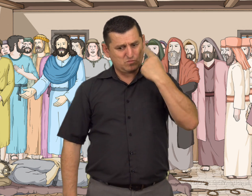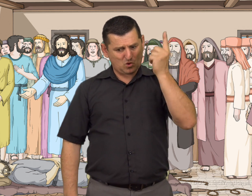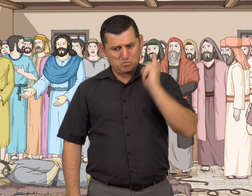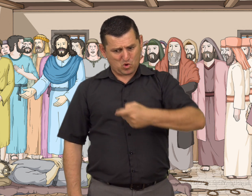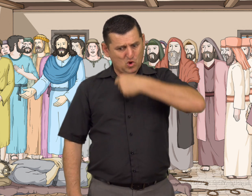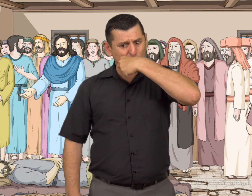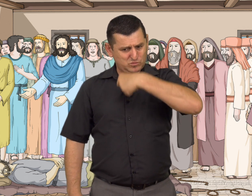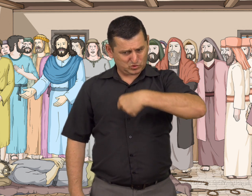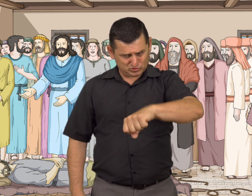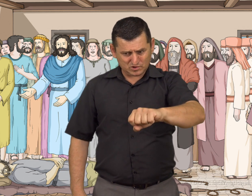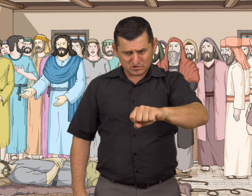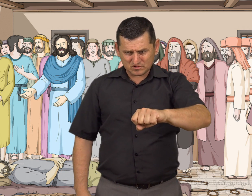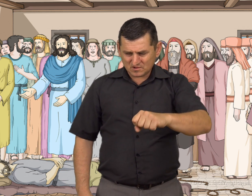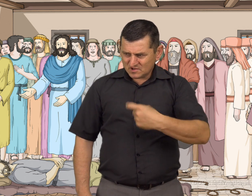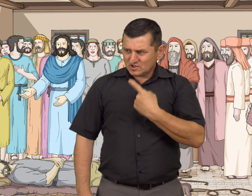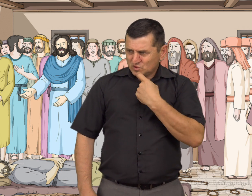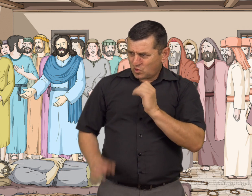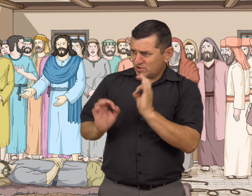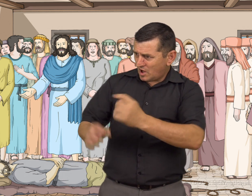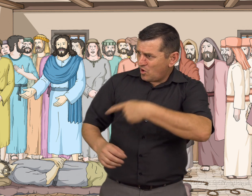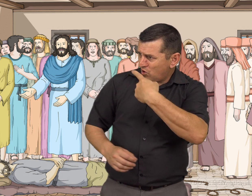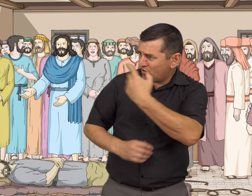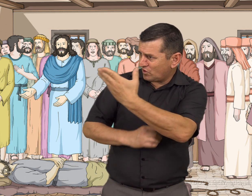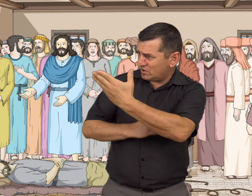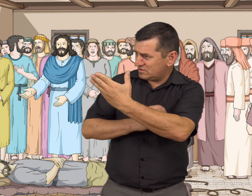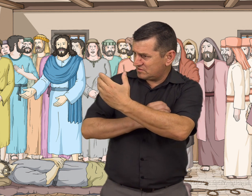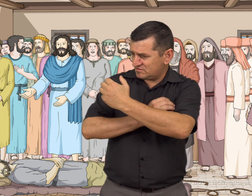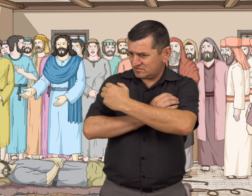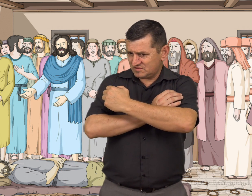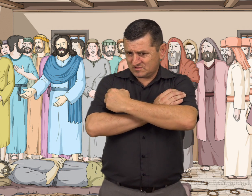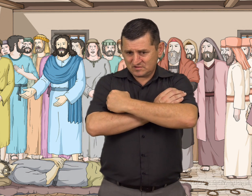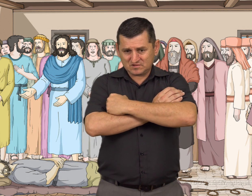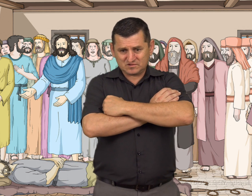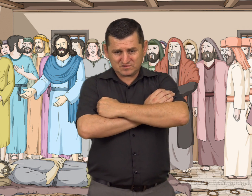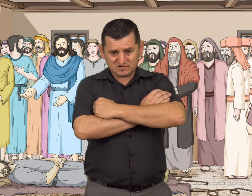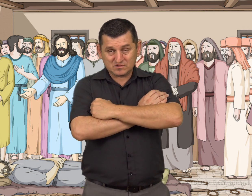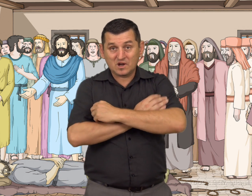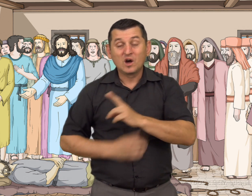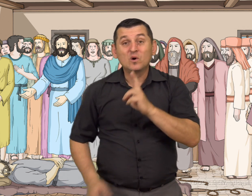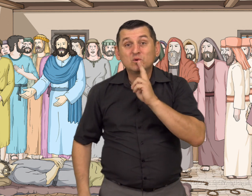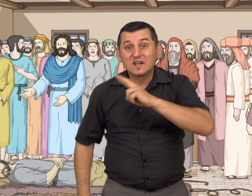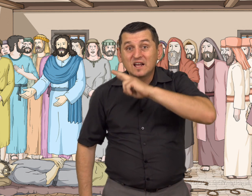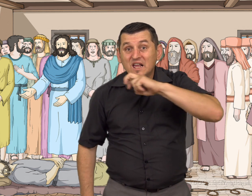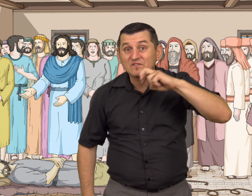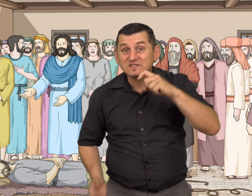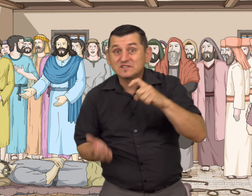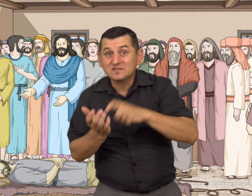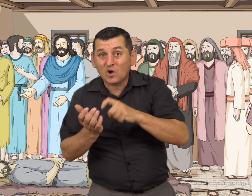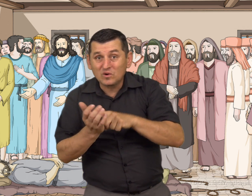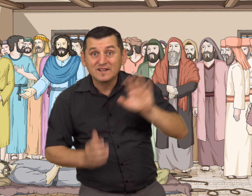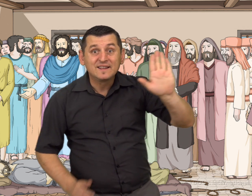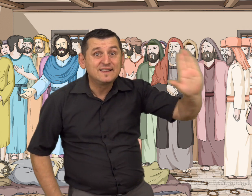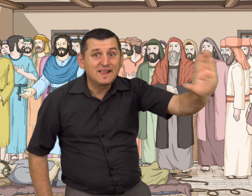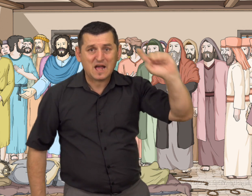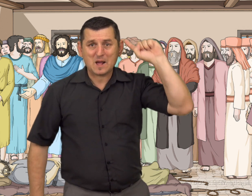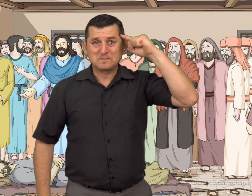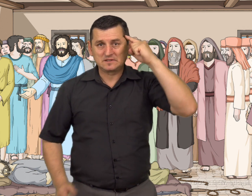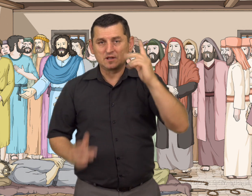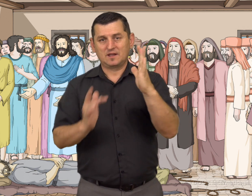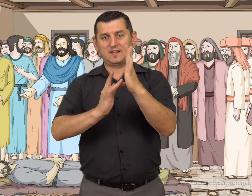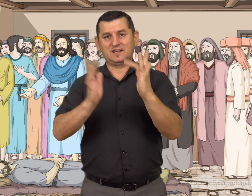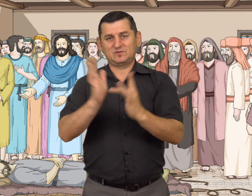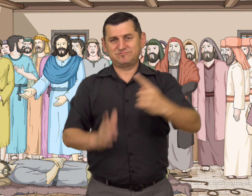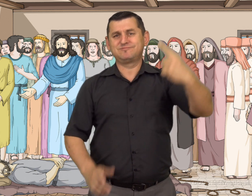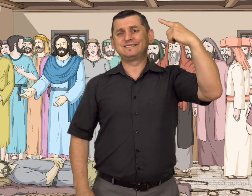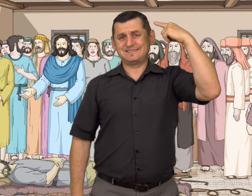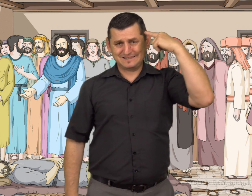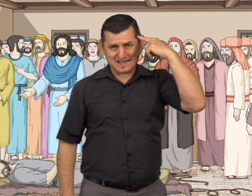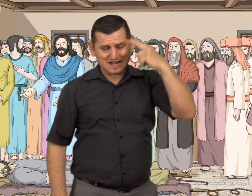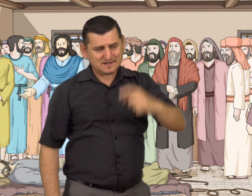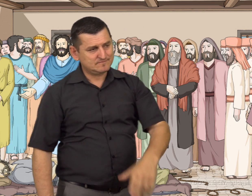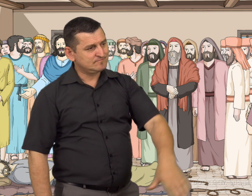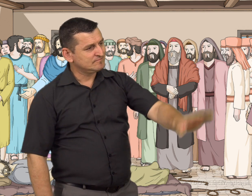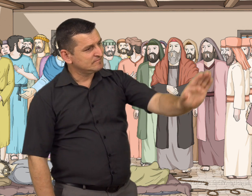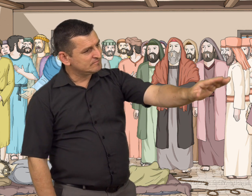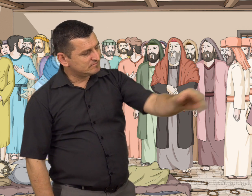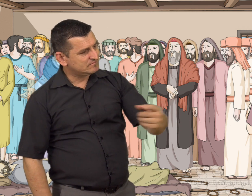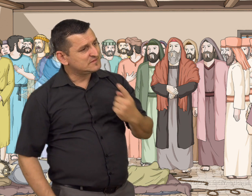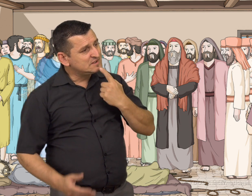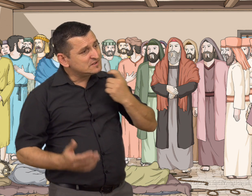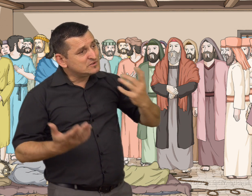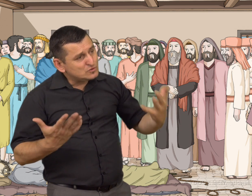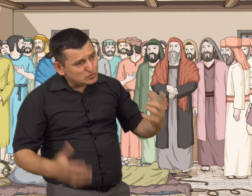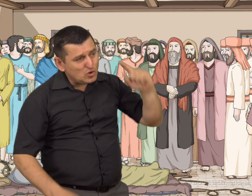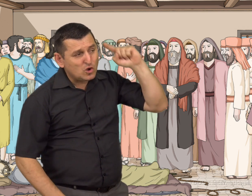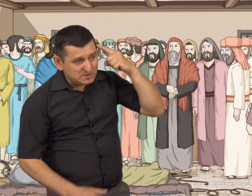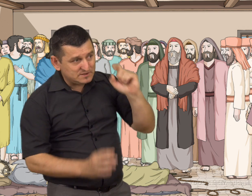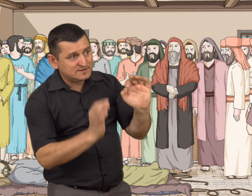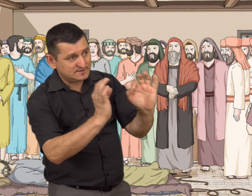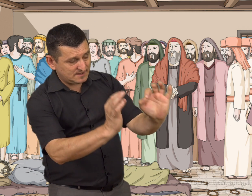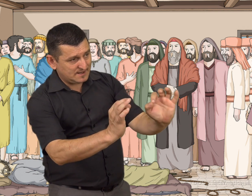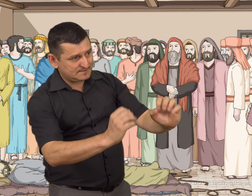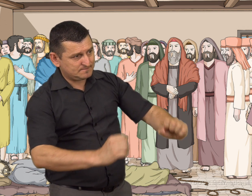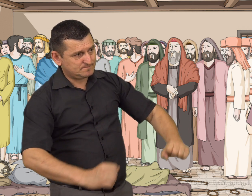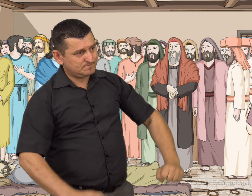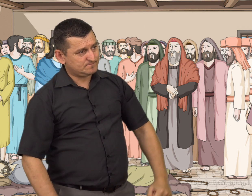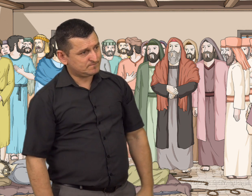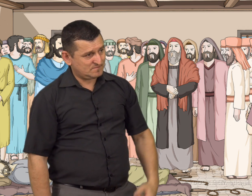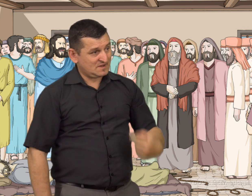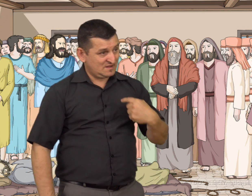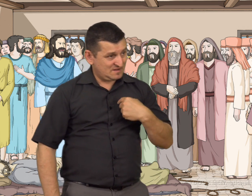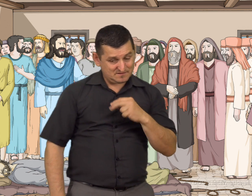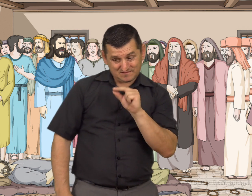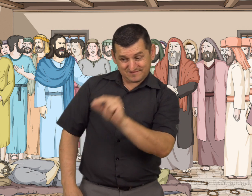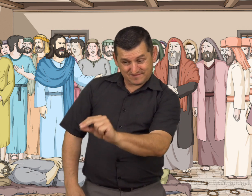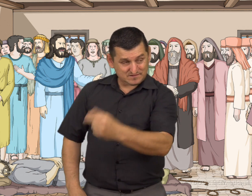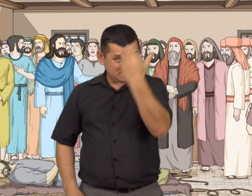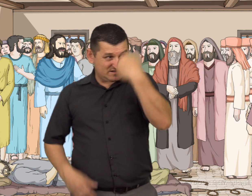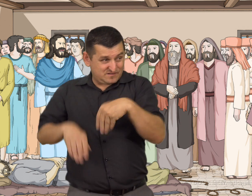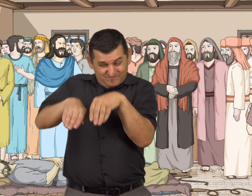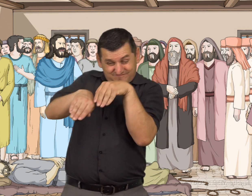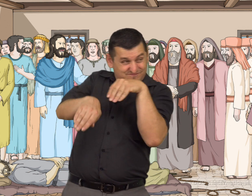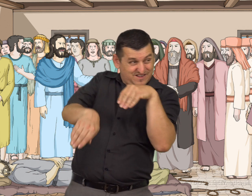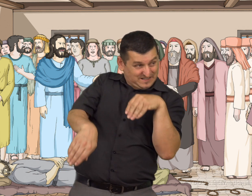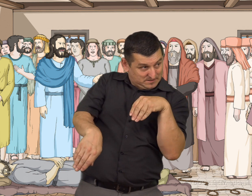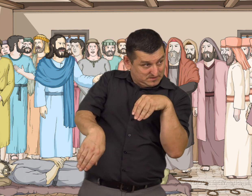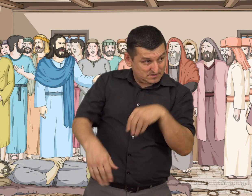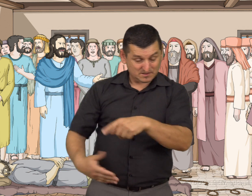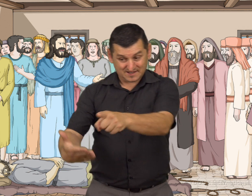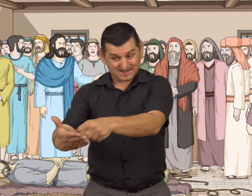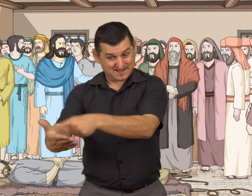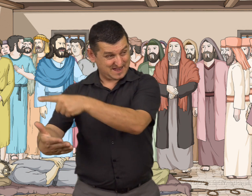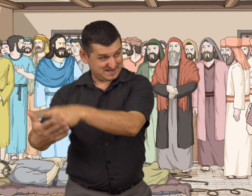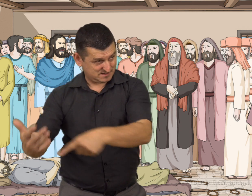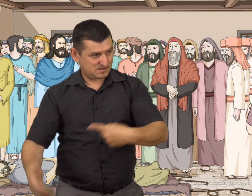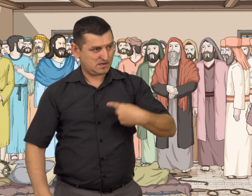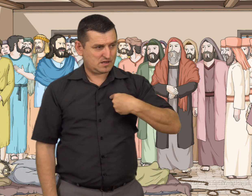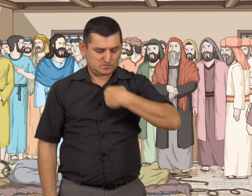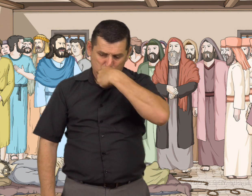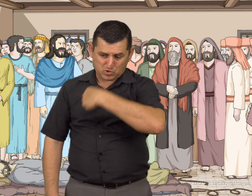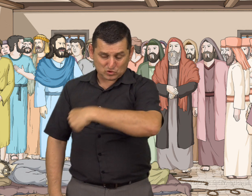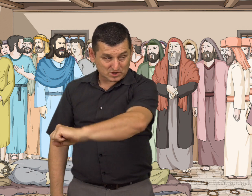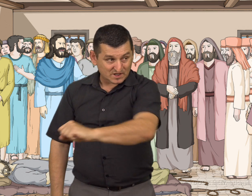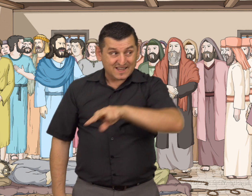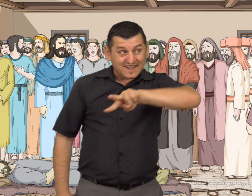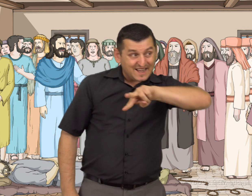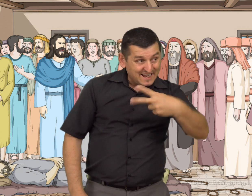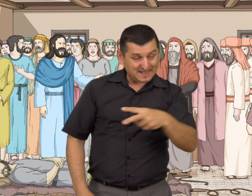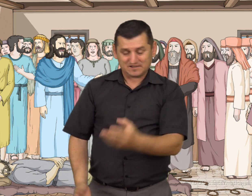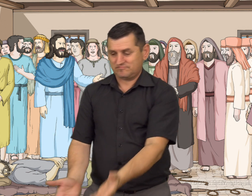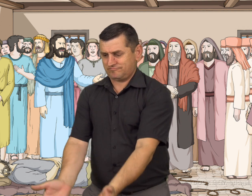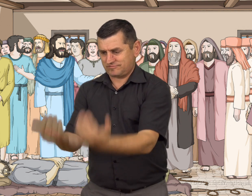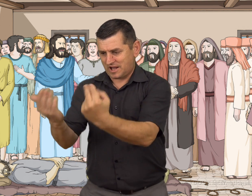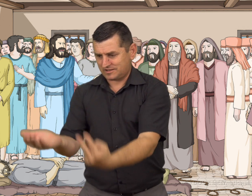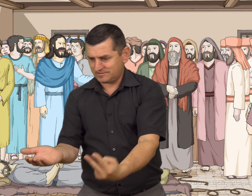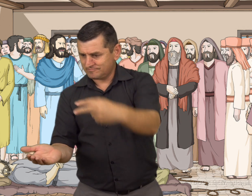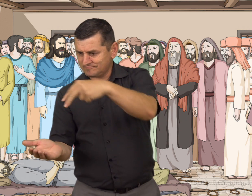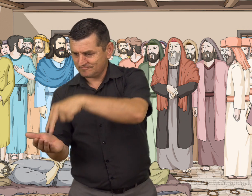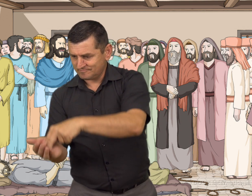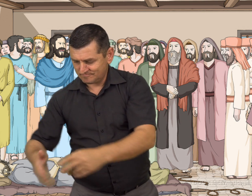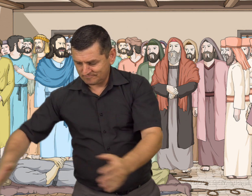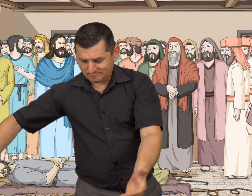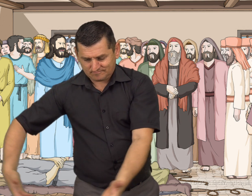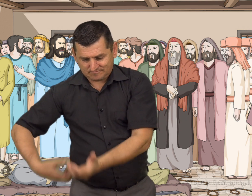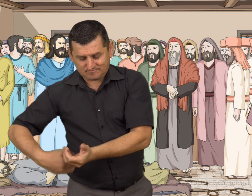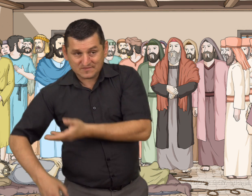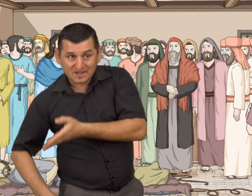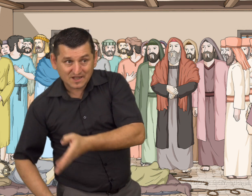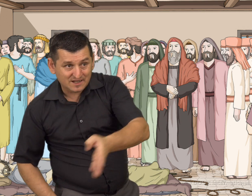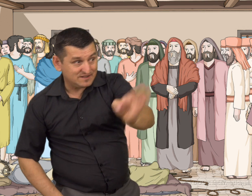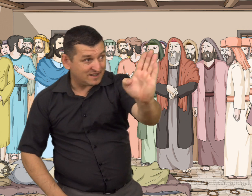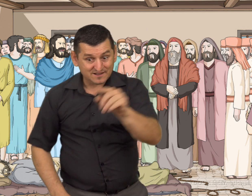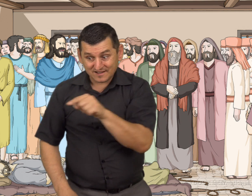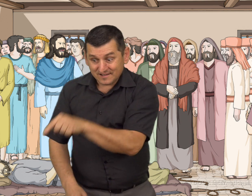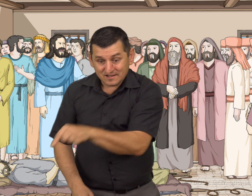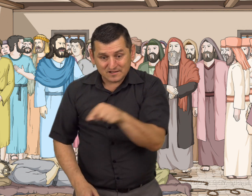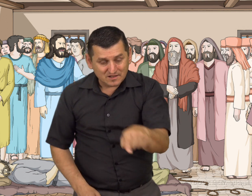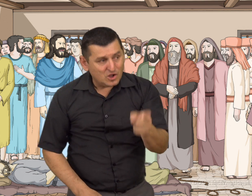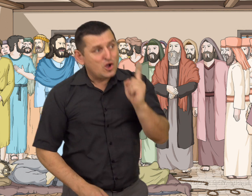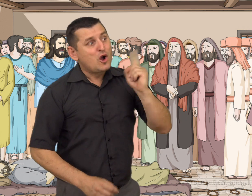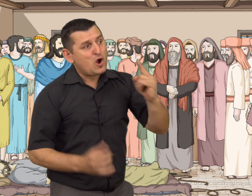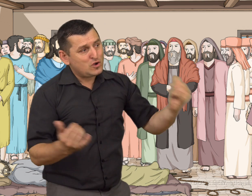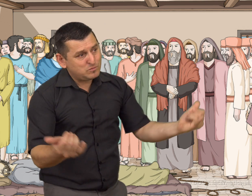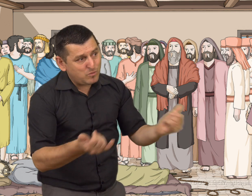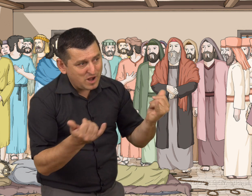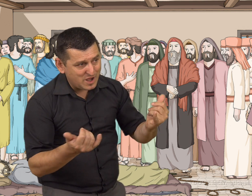At once Jesus knew in His spirit that they were thinking this way within themselves. “Why are you thinking these things in your hearts?” He asked.